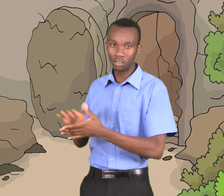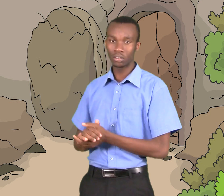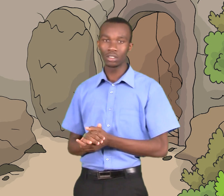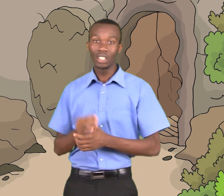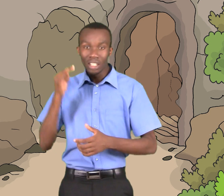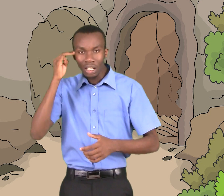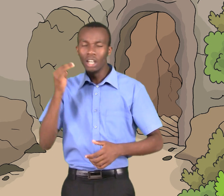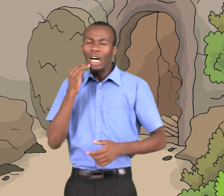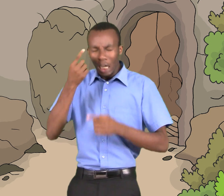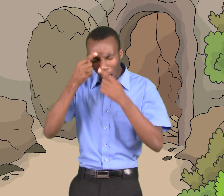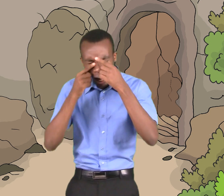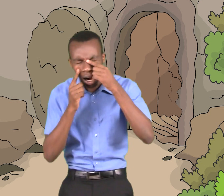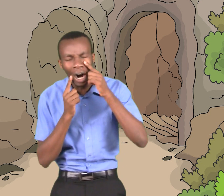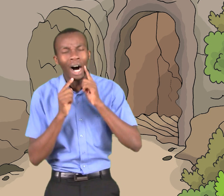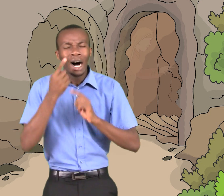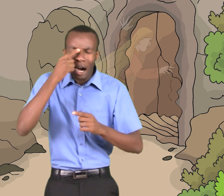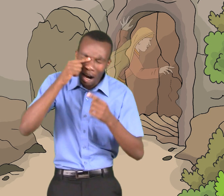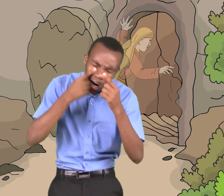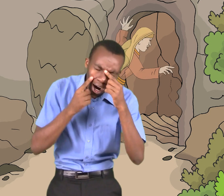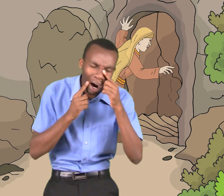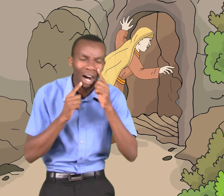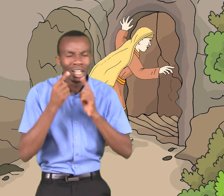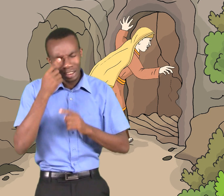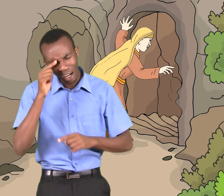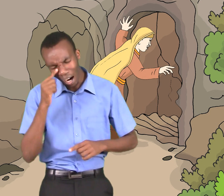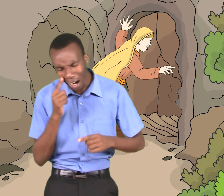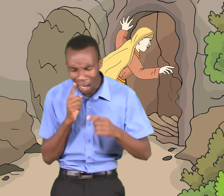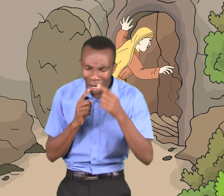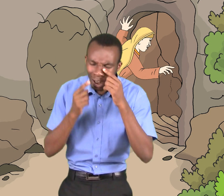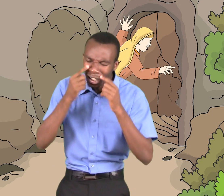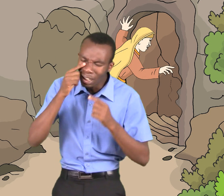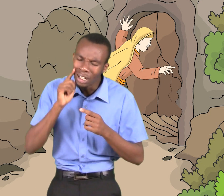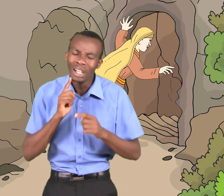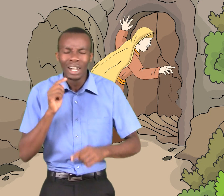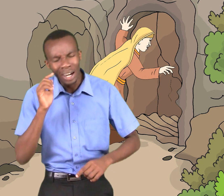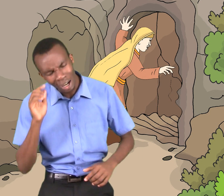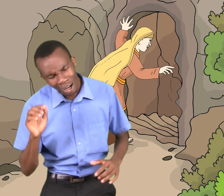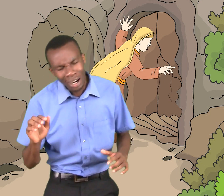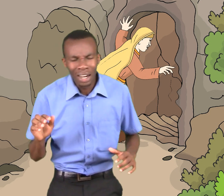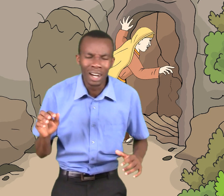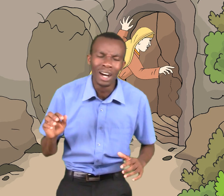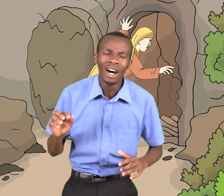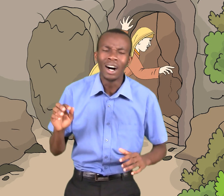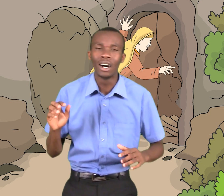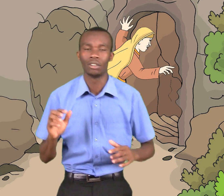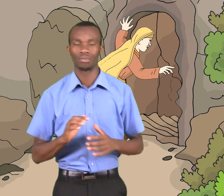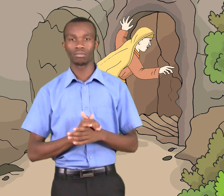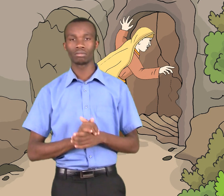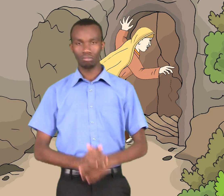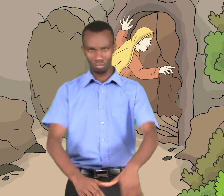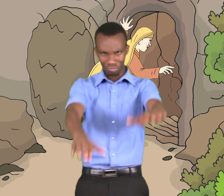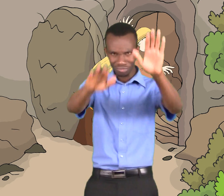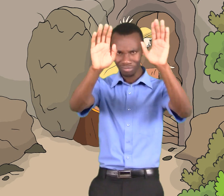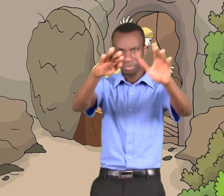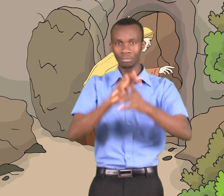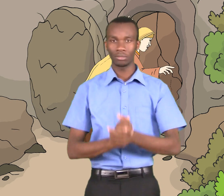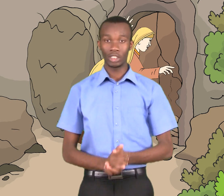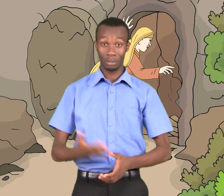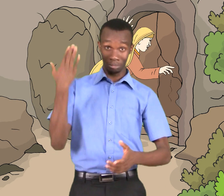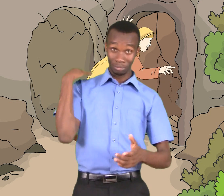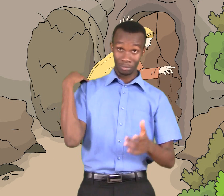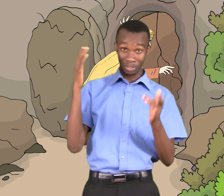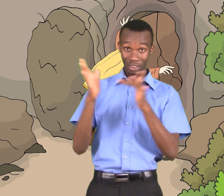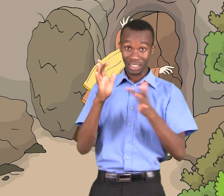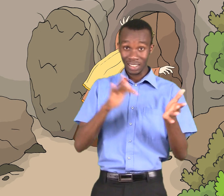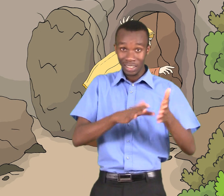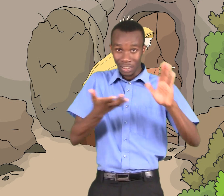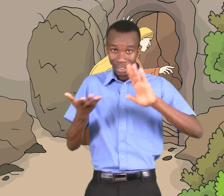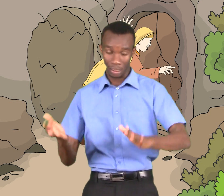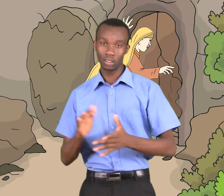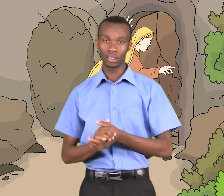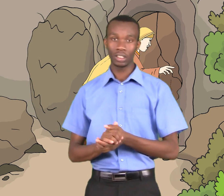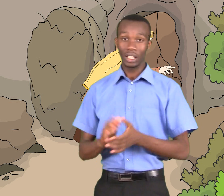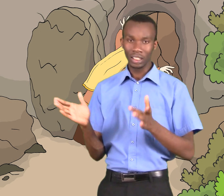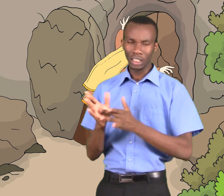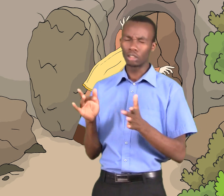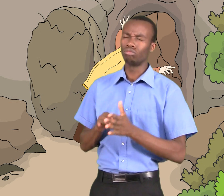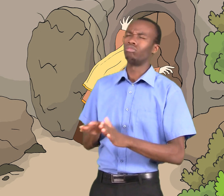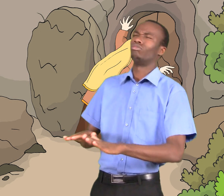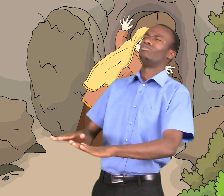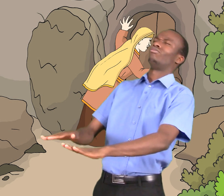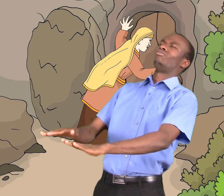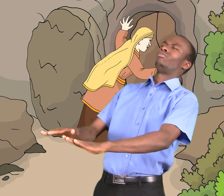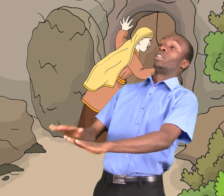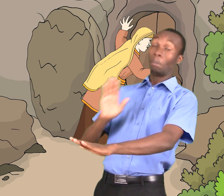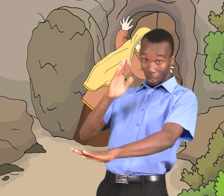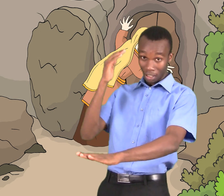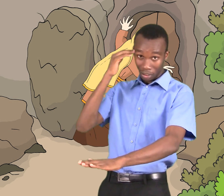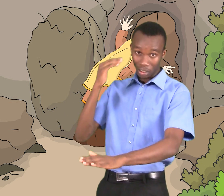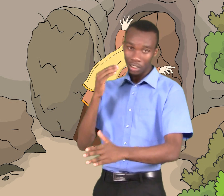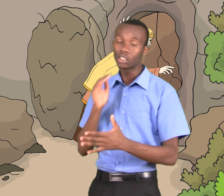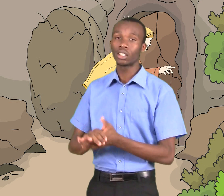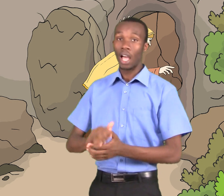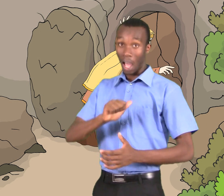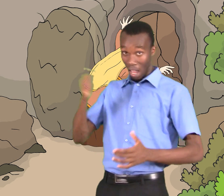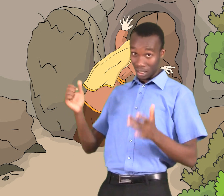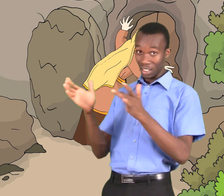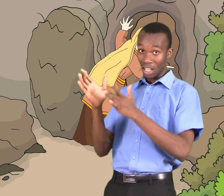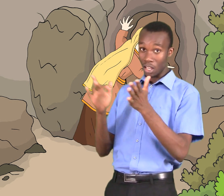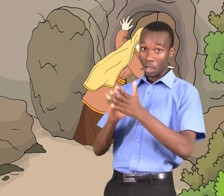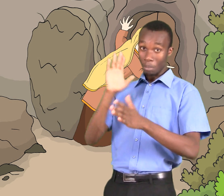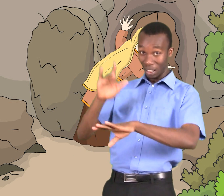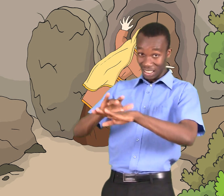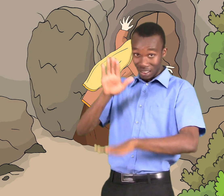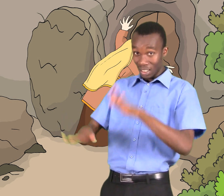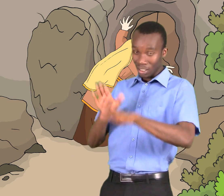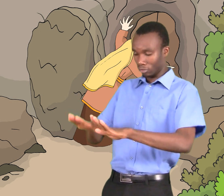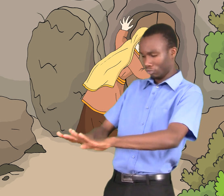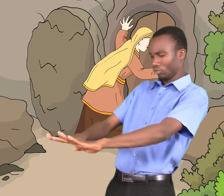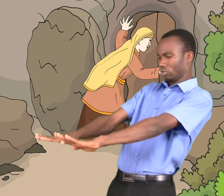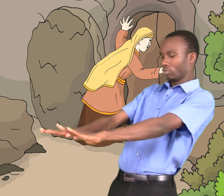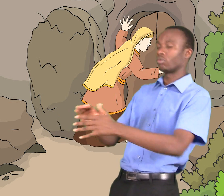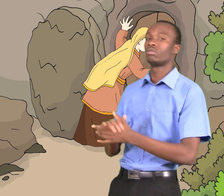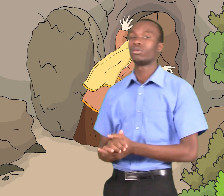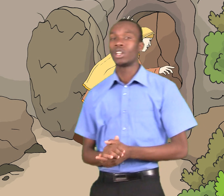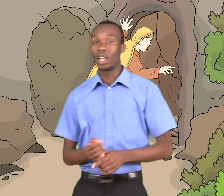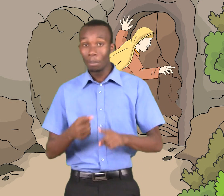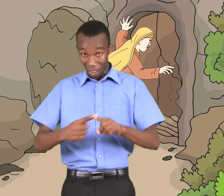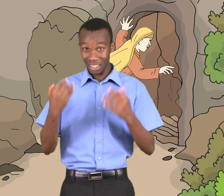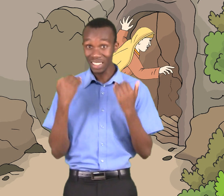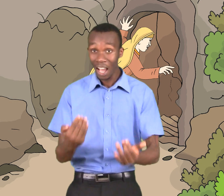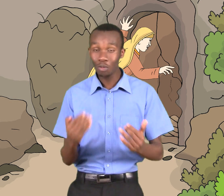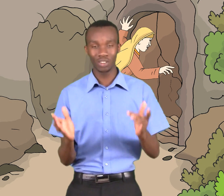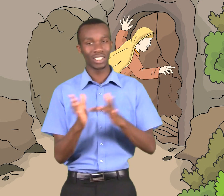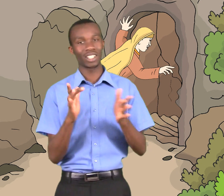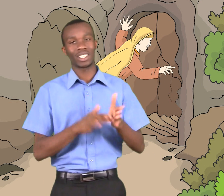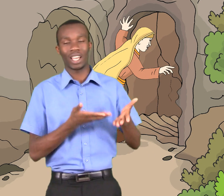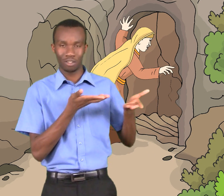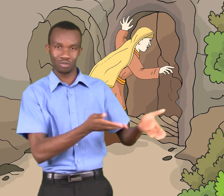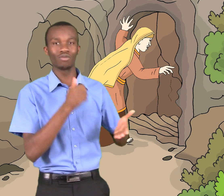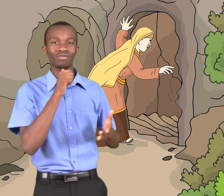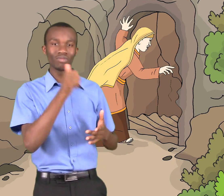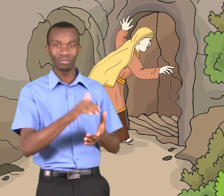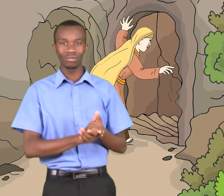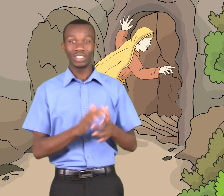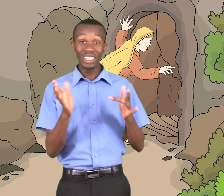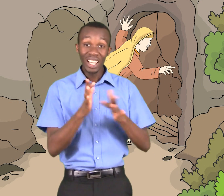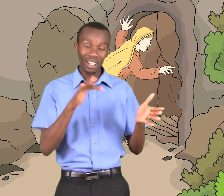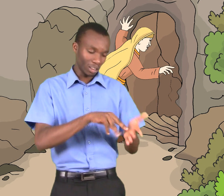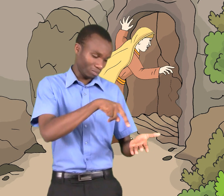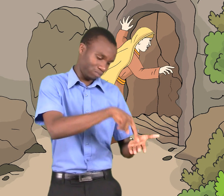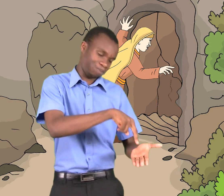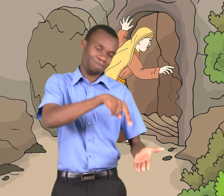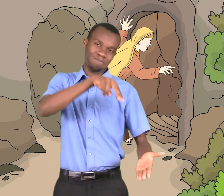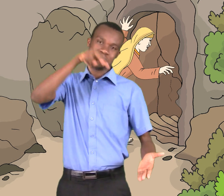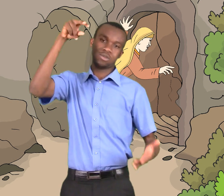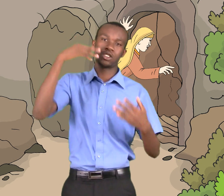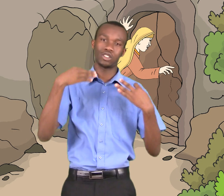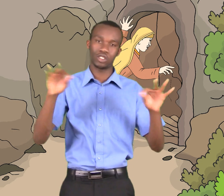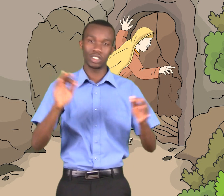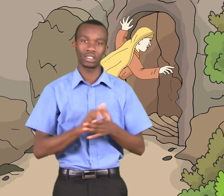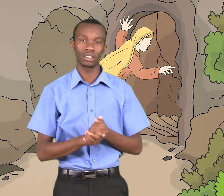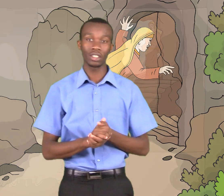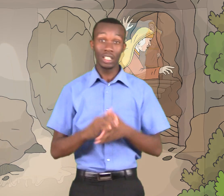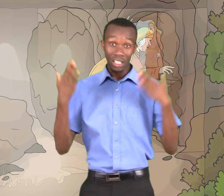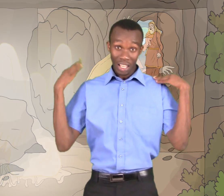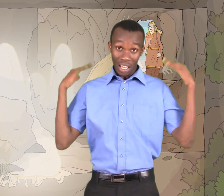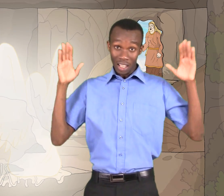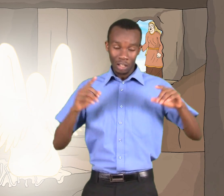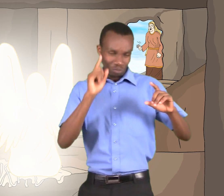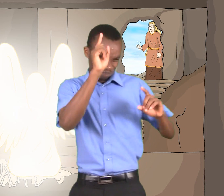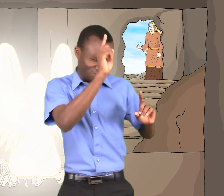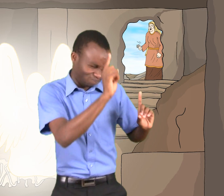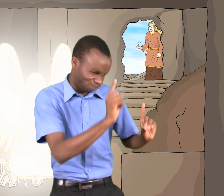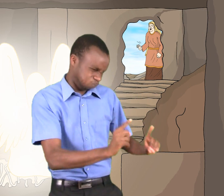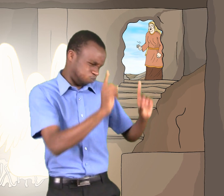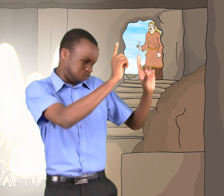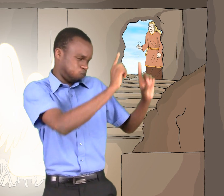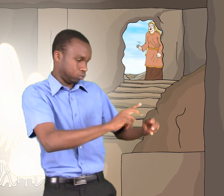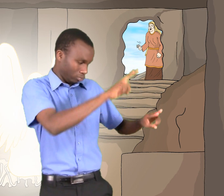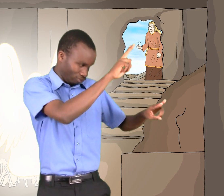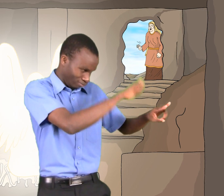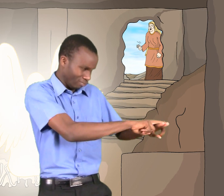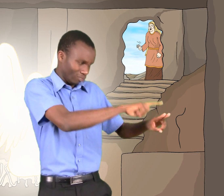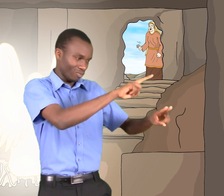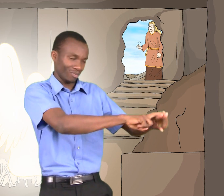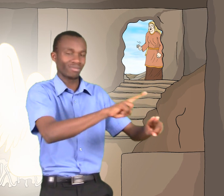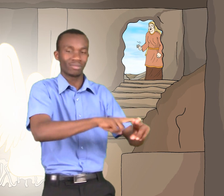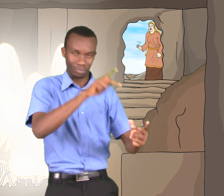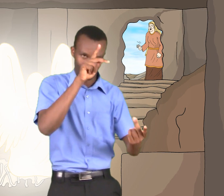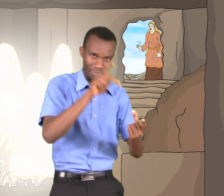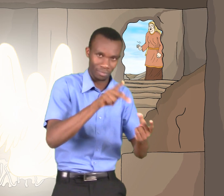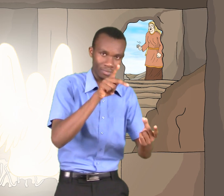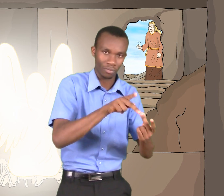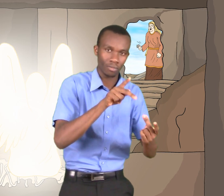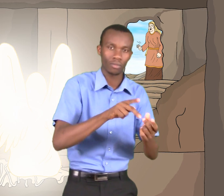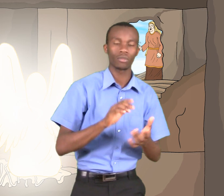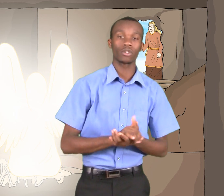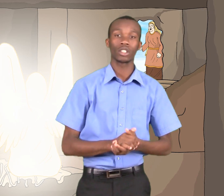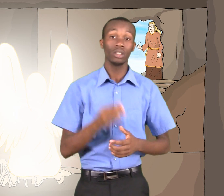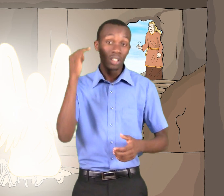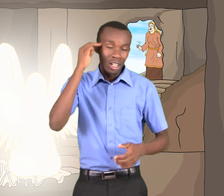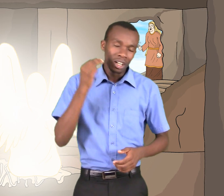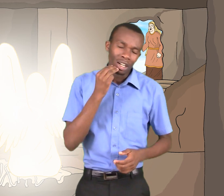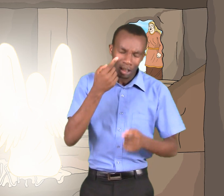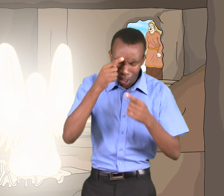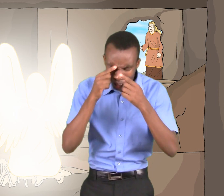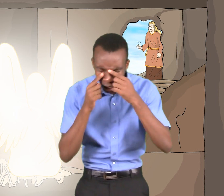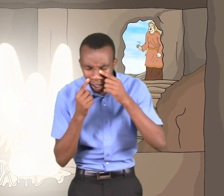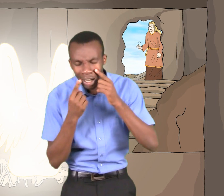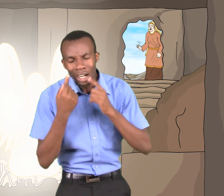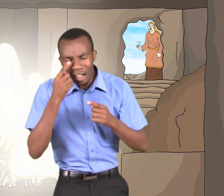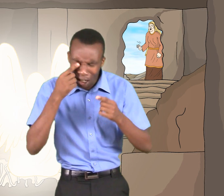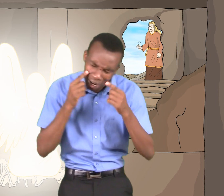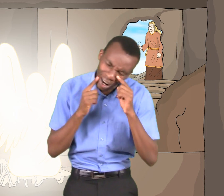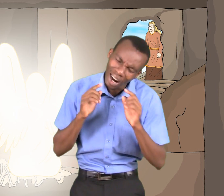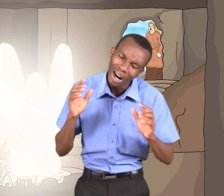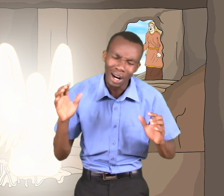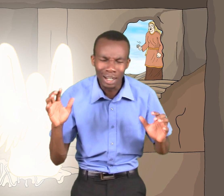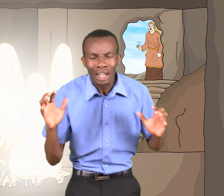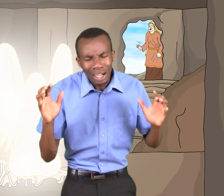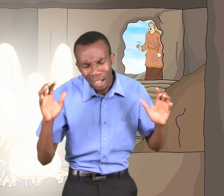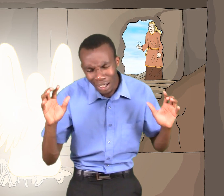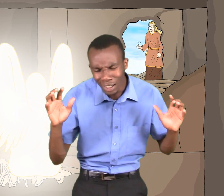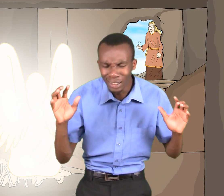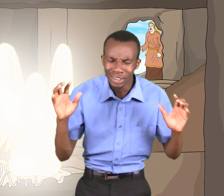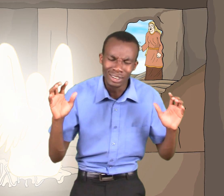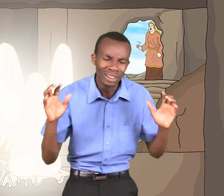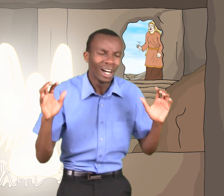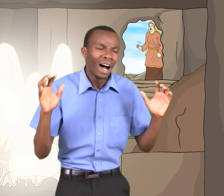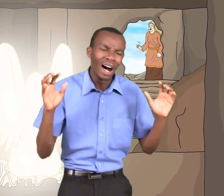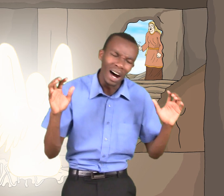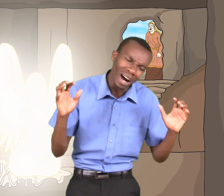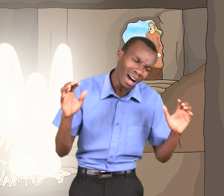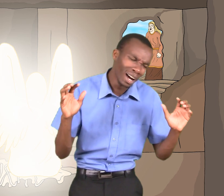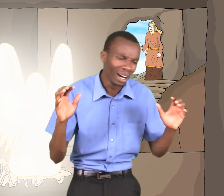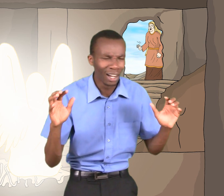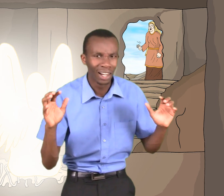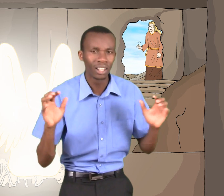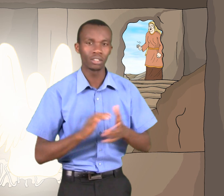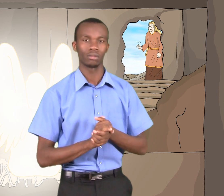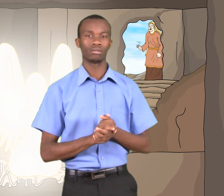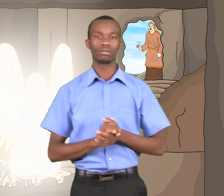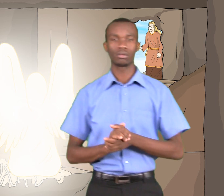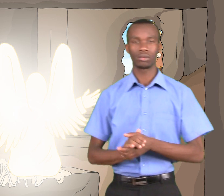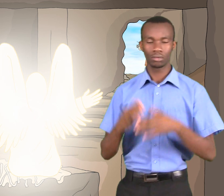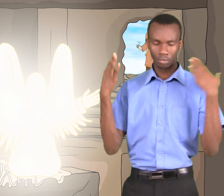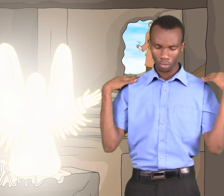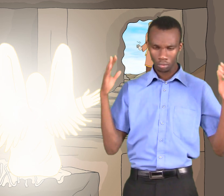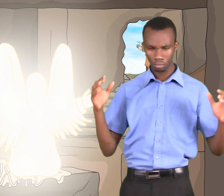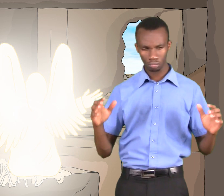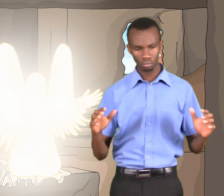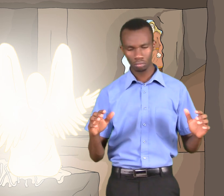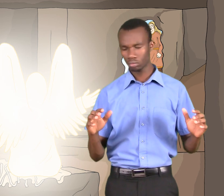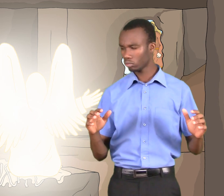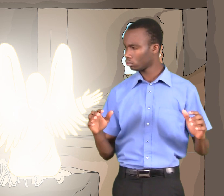And as she wept, she bent down to look into the tomb, and she saw two angels in white sitting where the body of Jesus had lain, one at the head and the other at the feet.